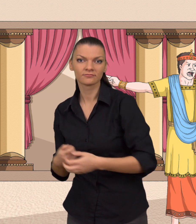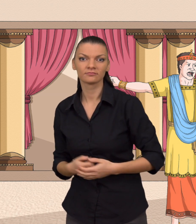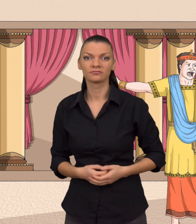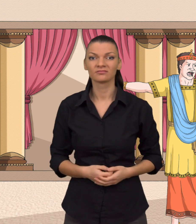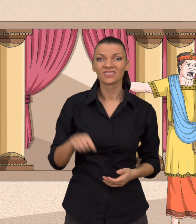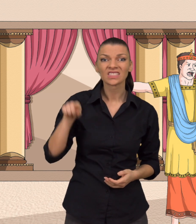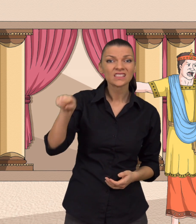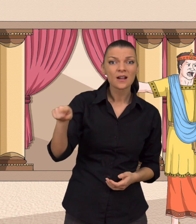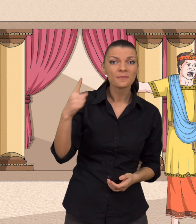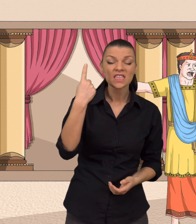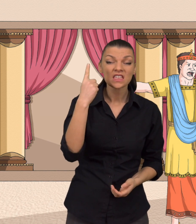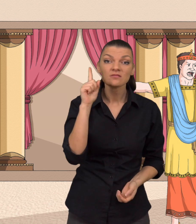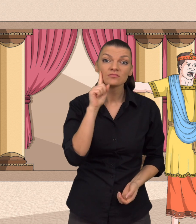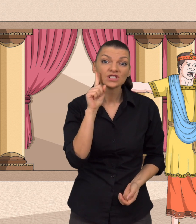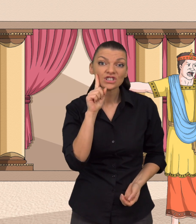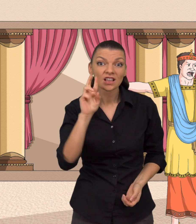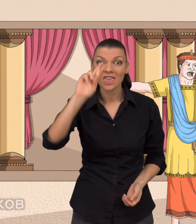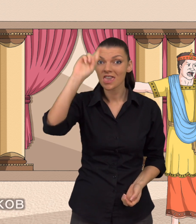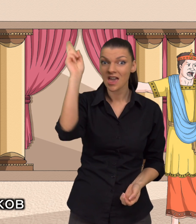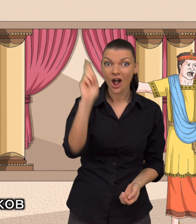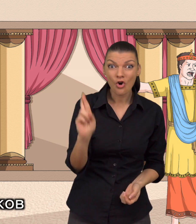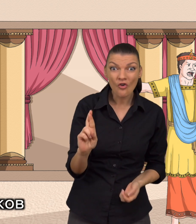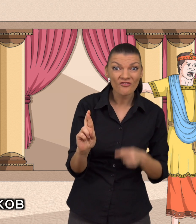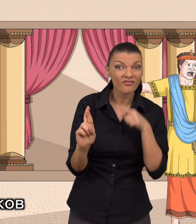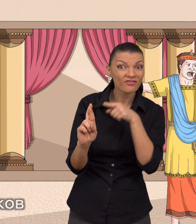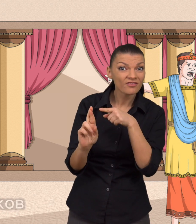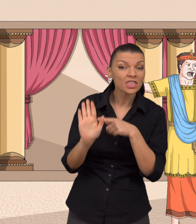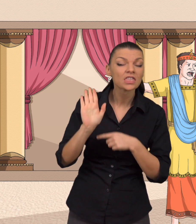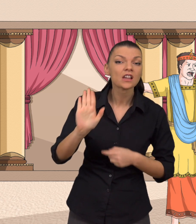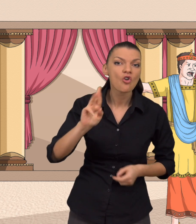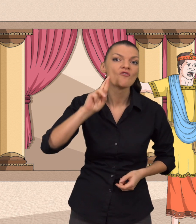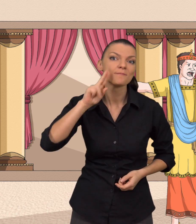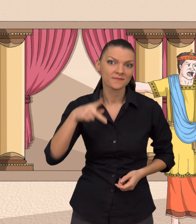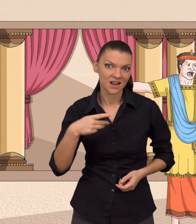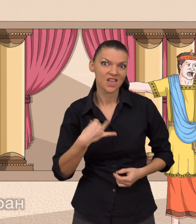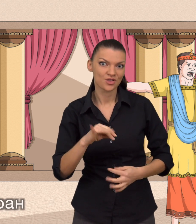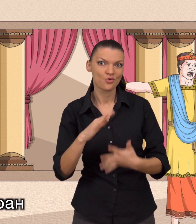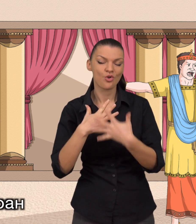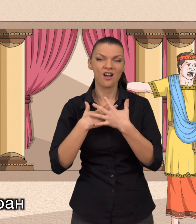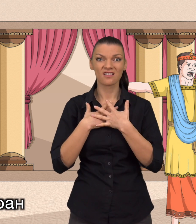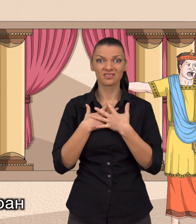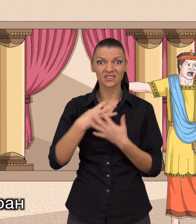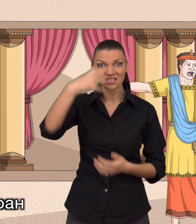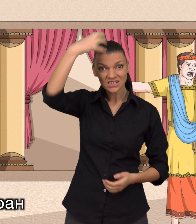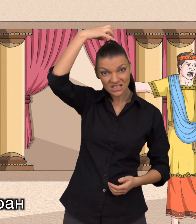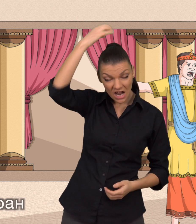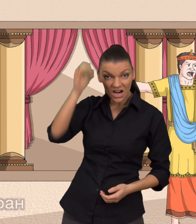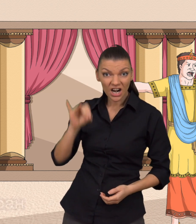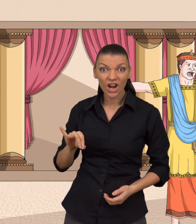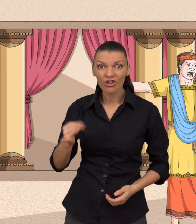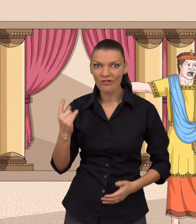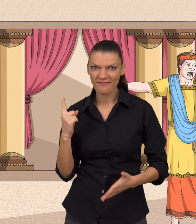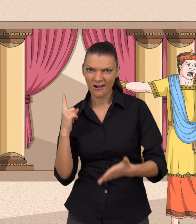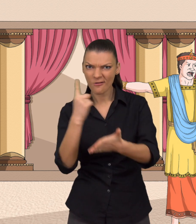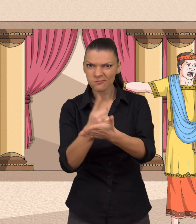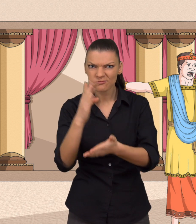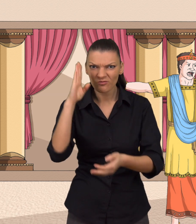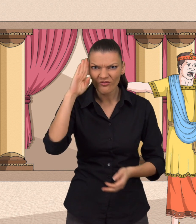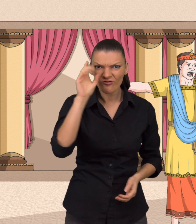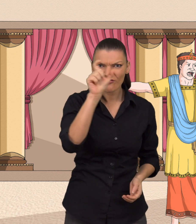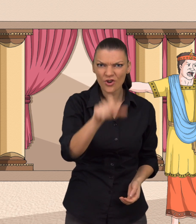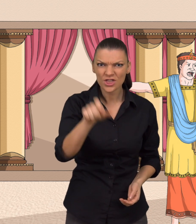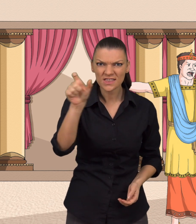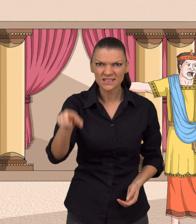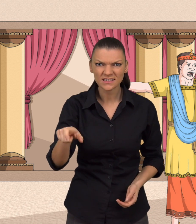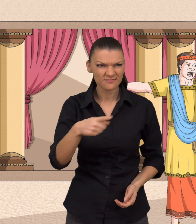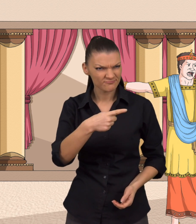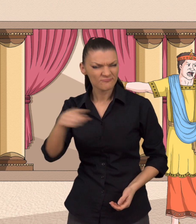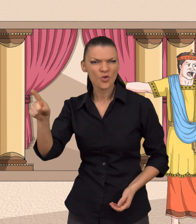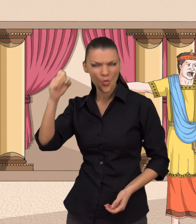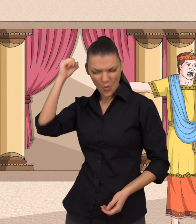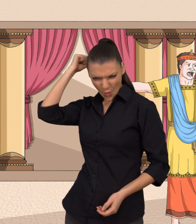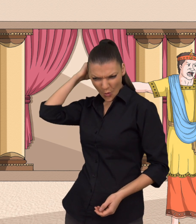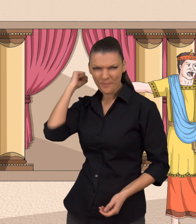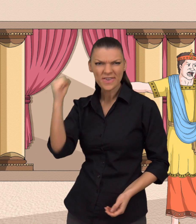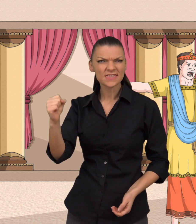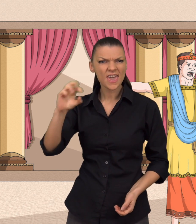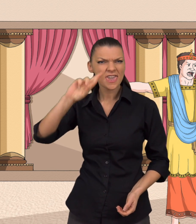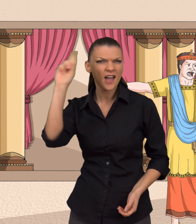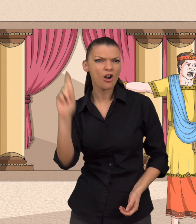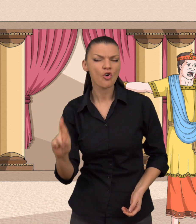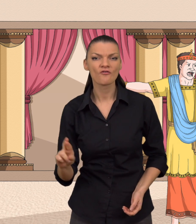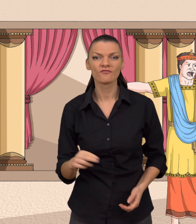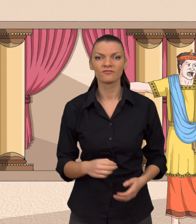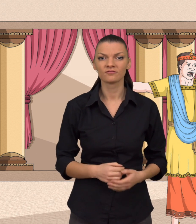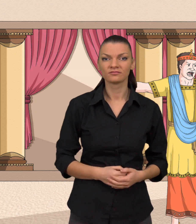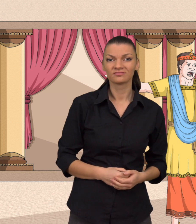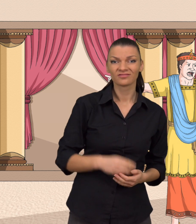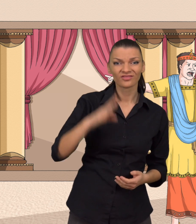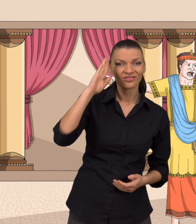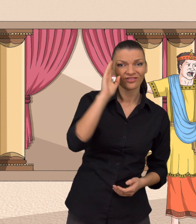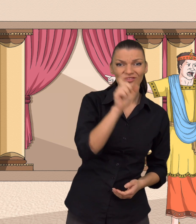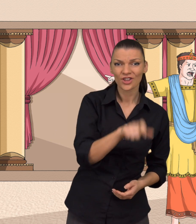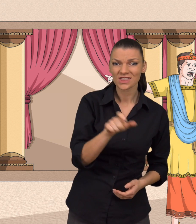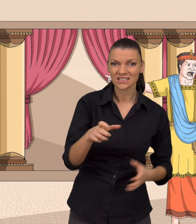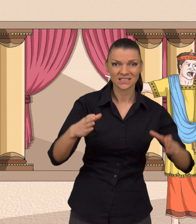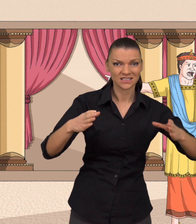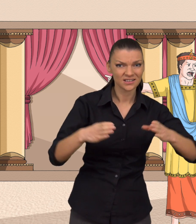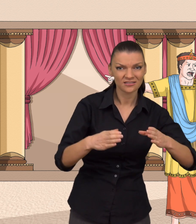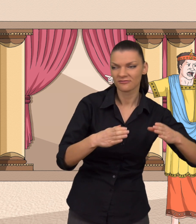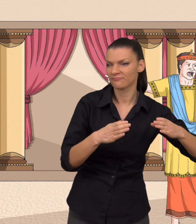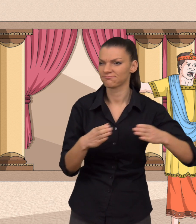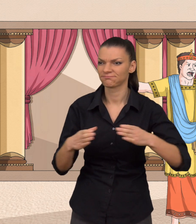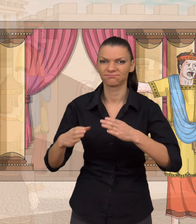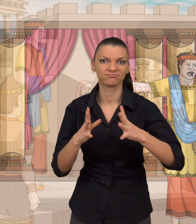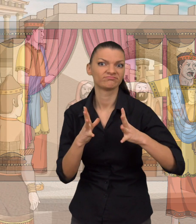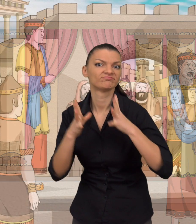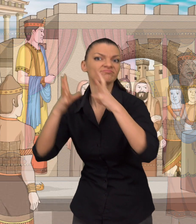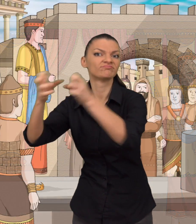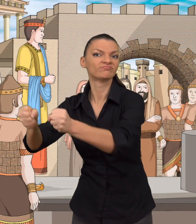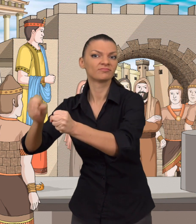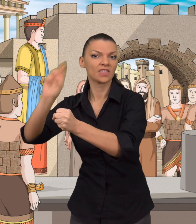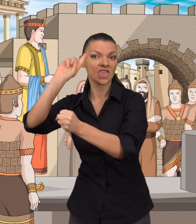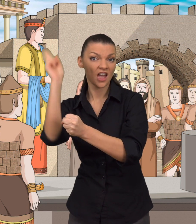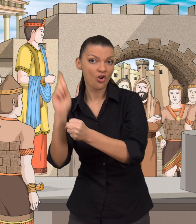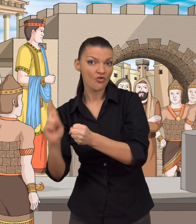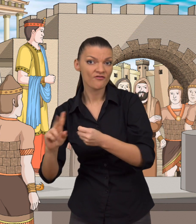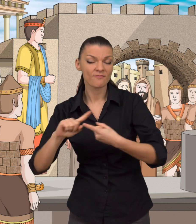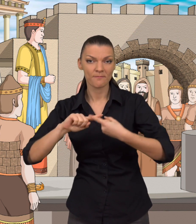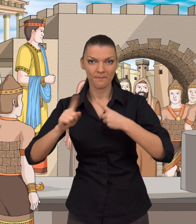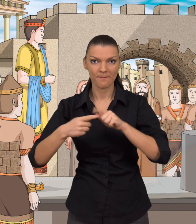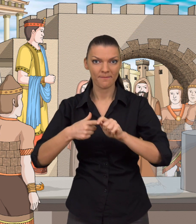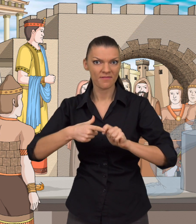He had James, the brother of John, put to death with the sword.